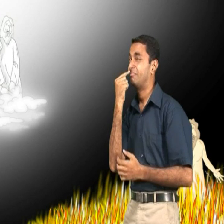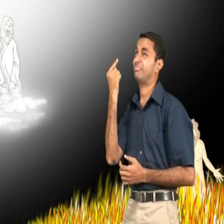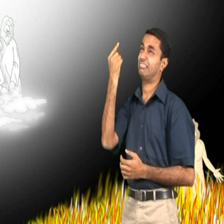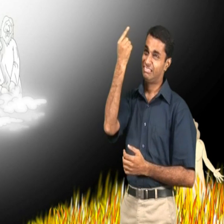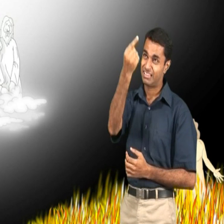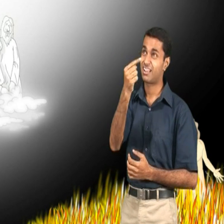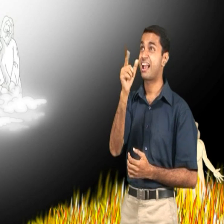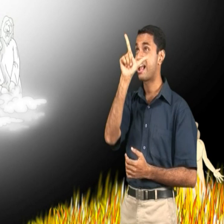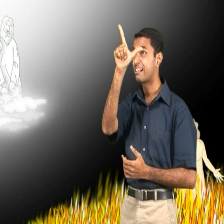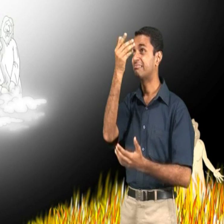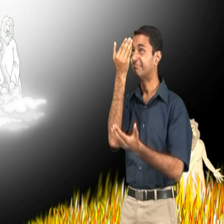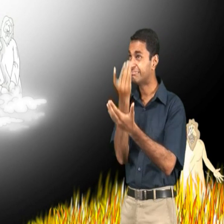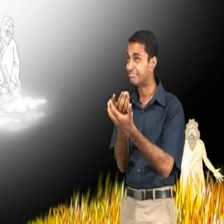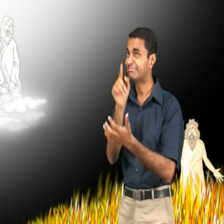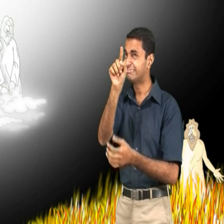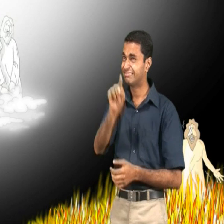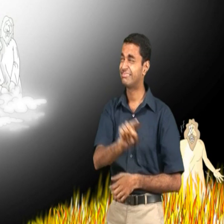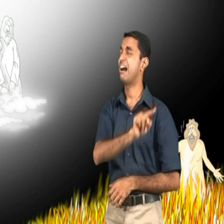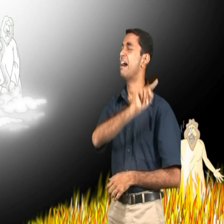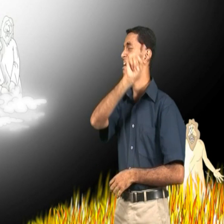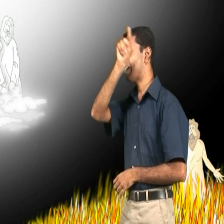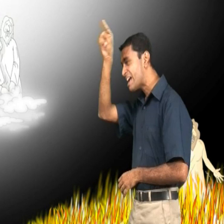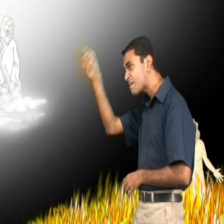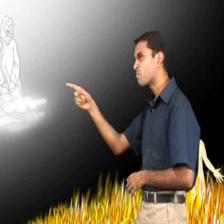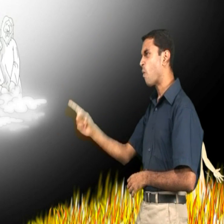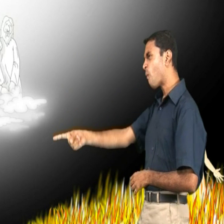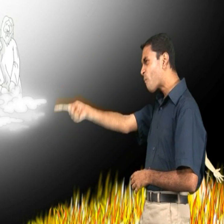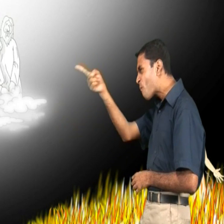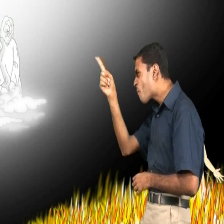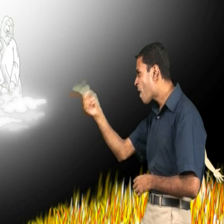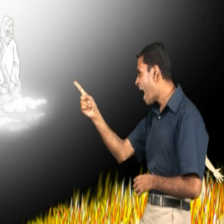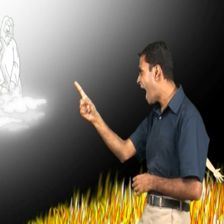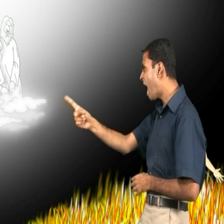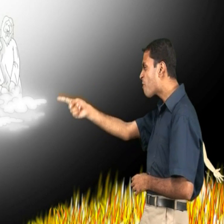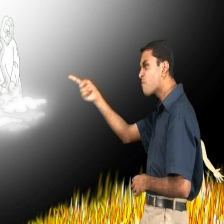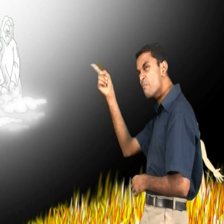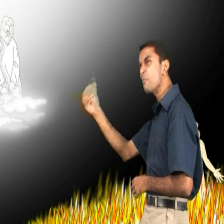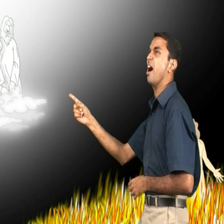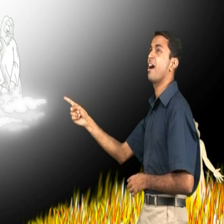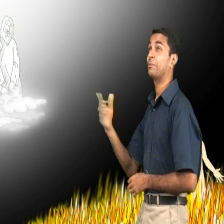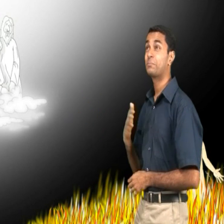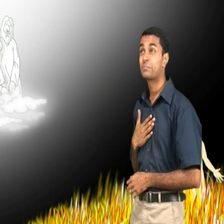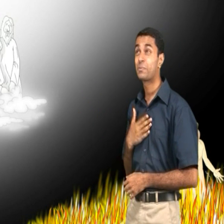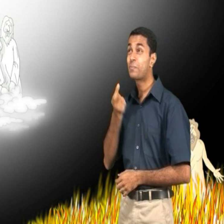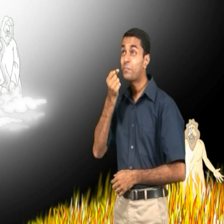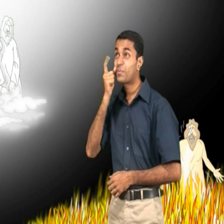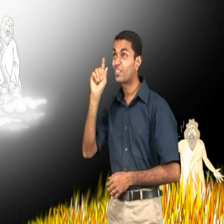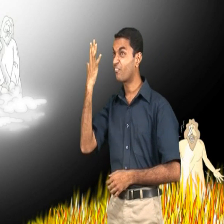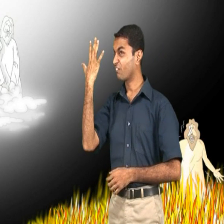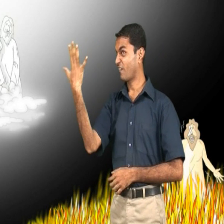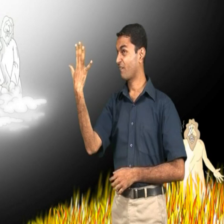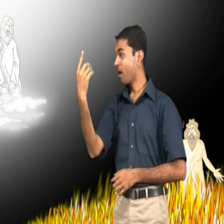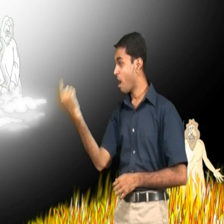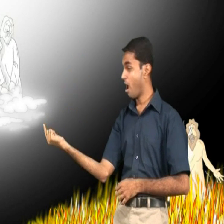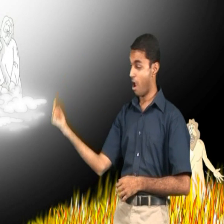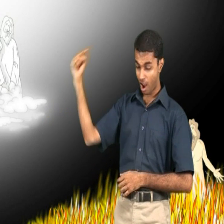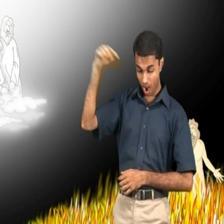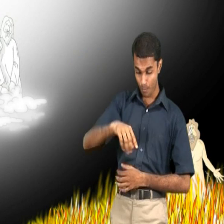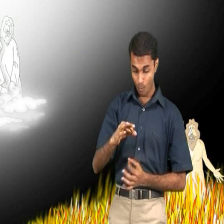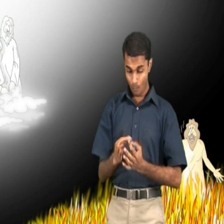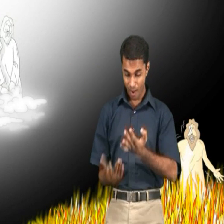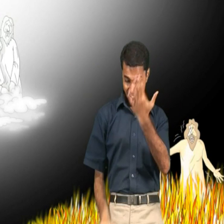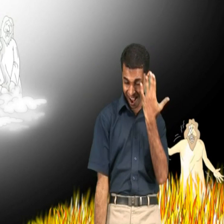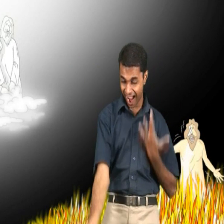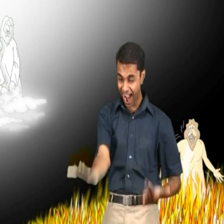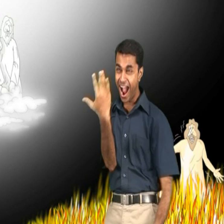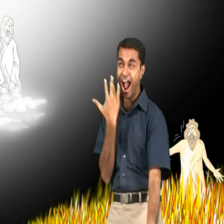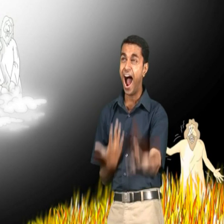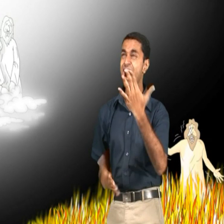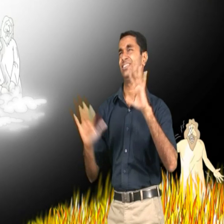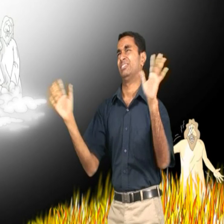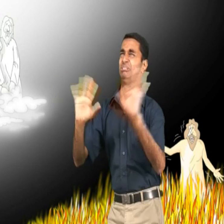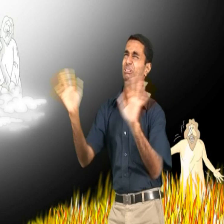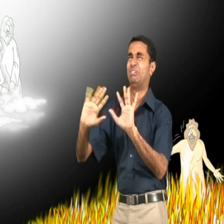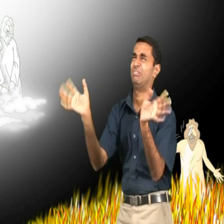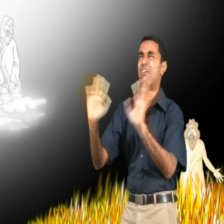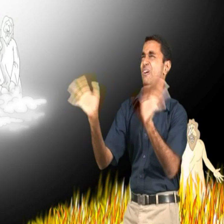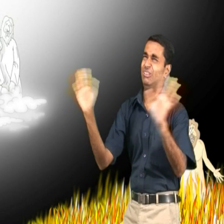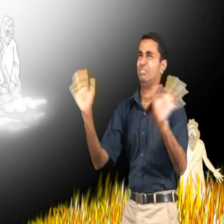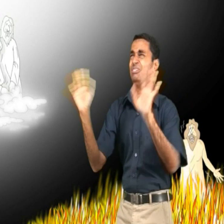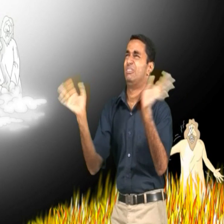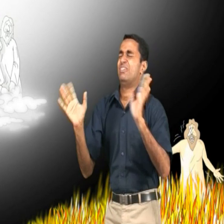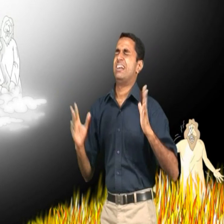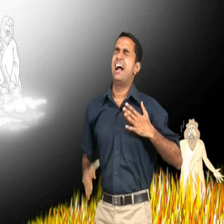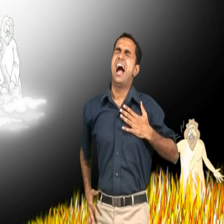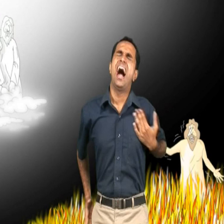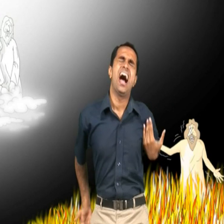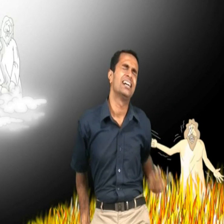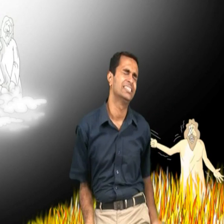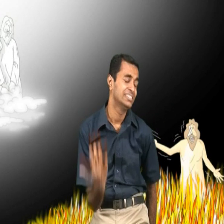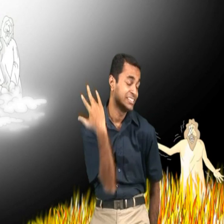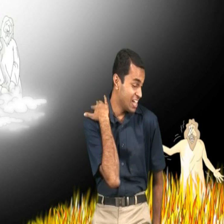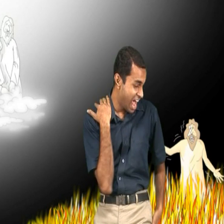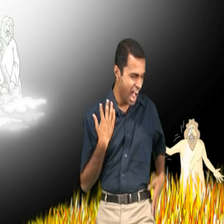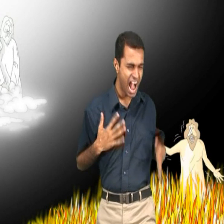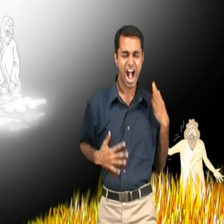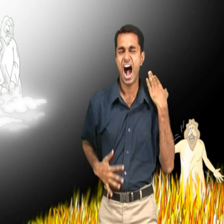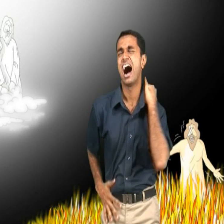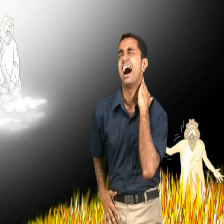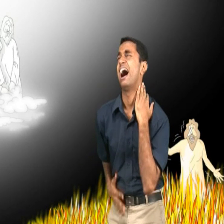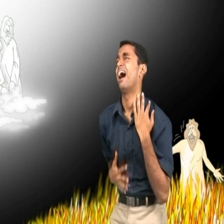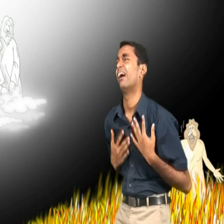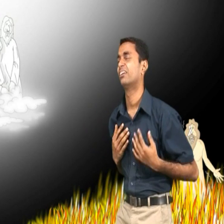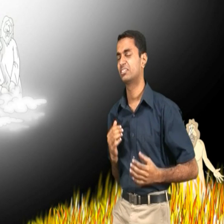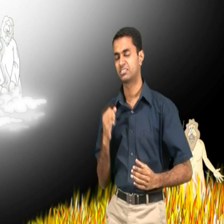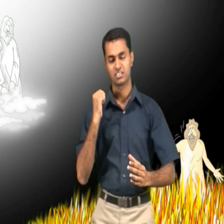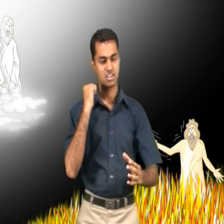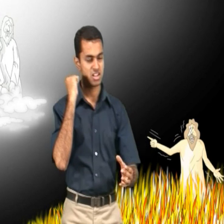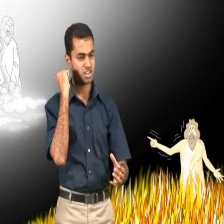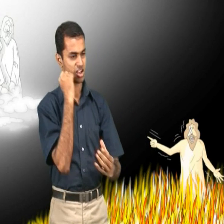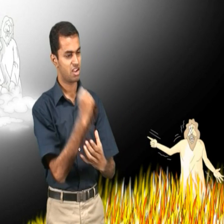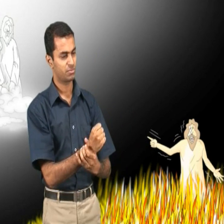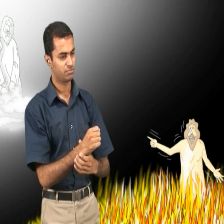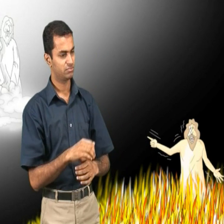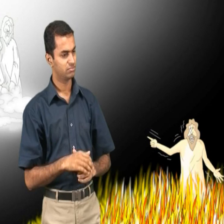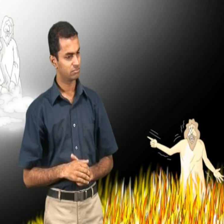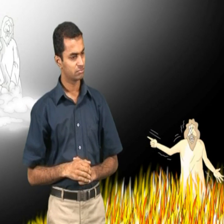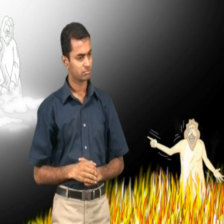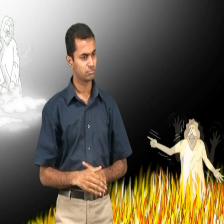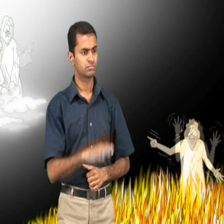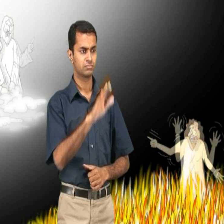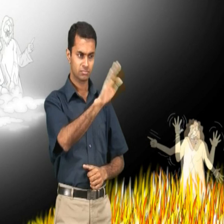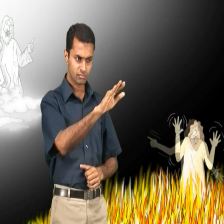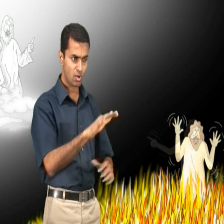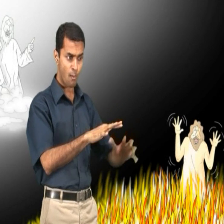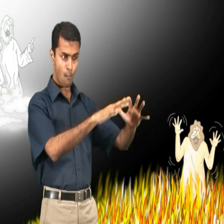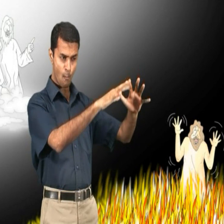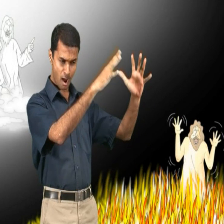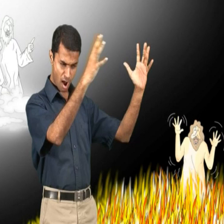Let him warn them, so that they will not also end up in this place of torment.’